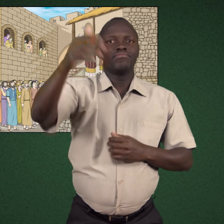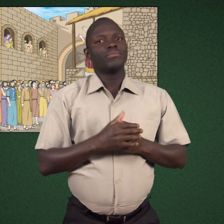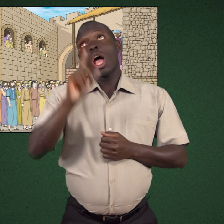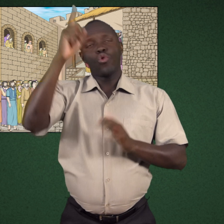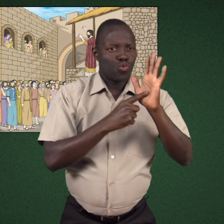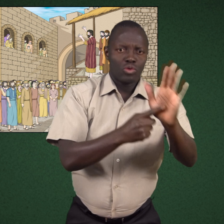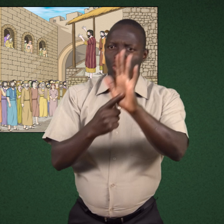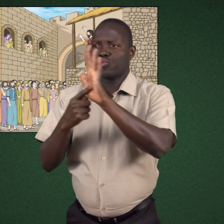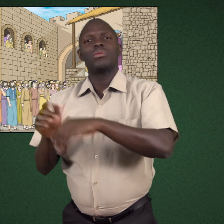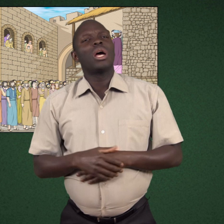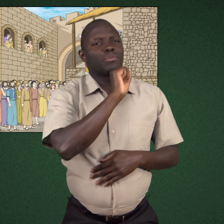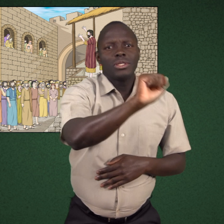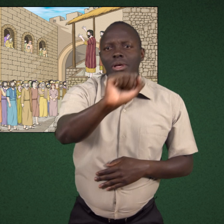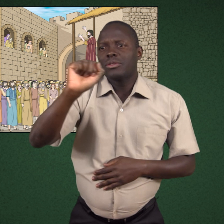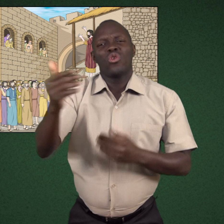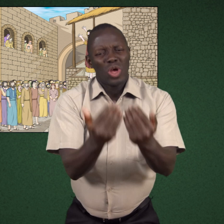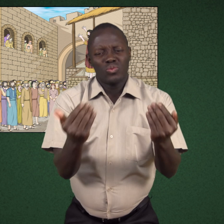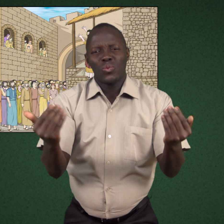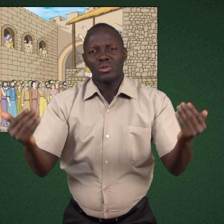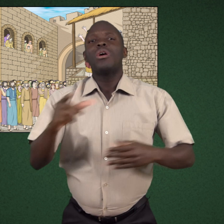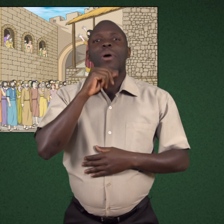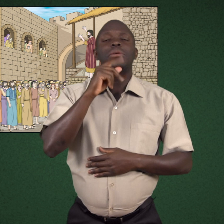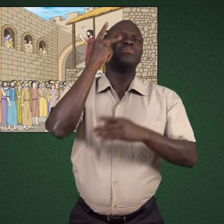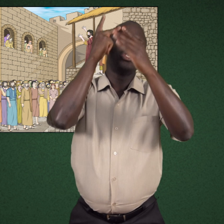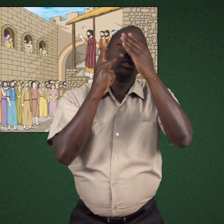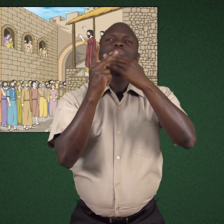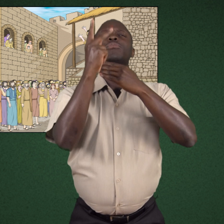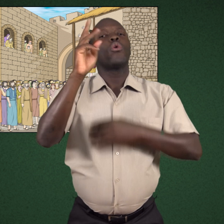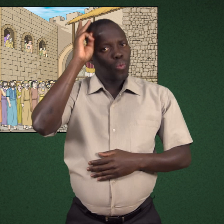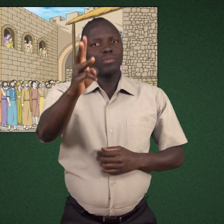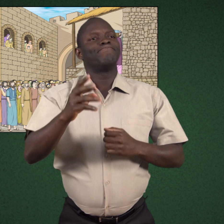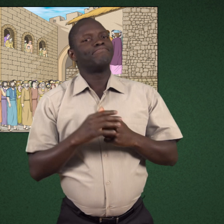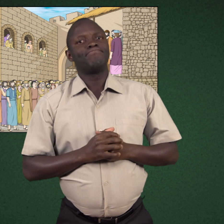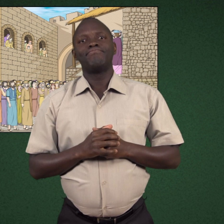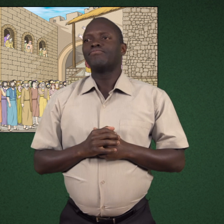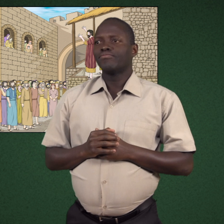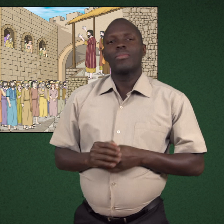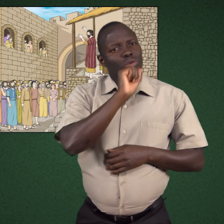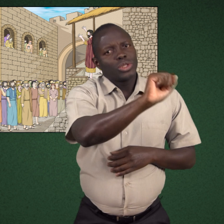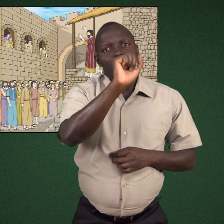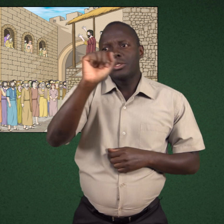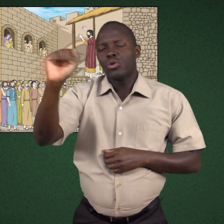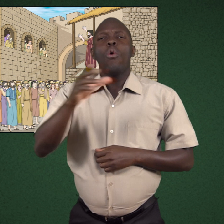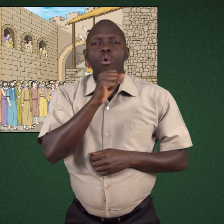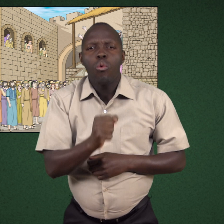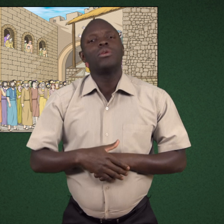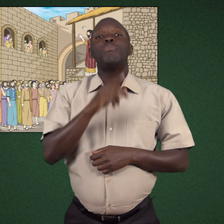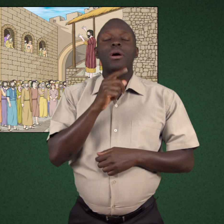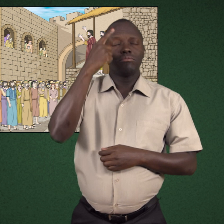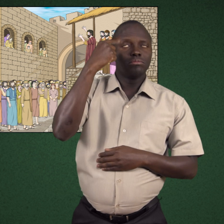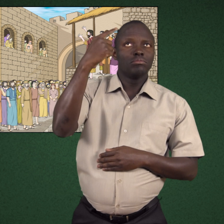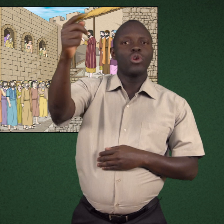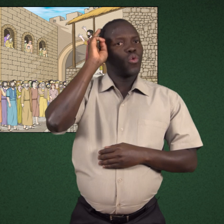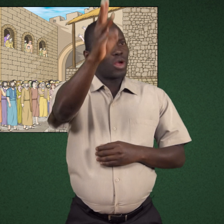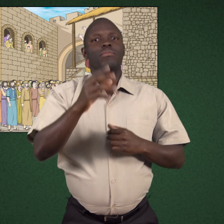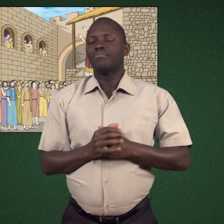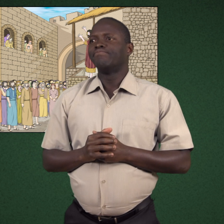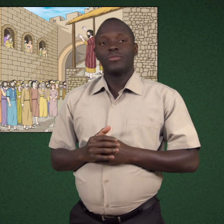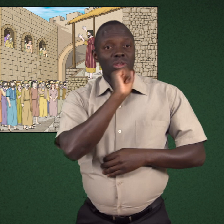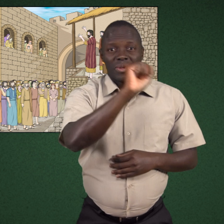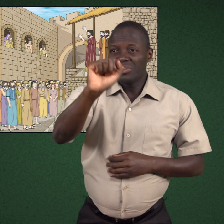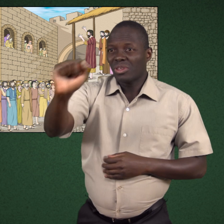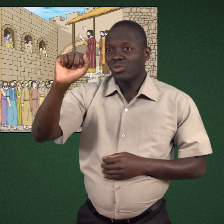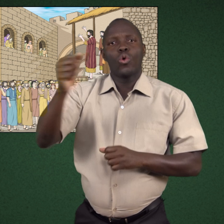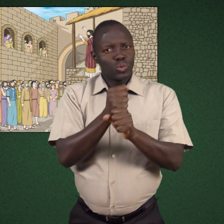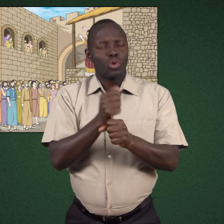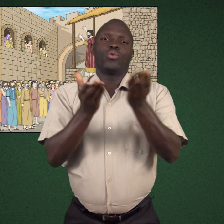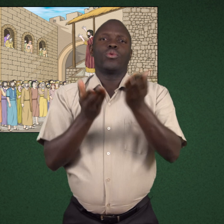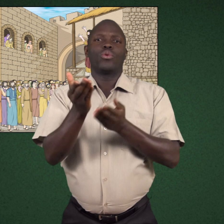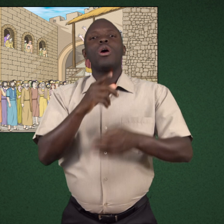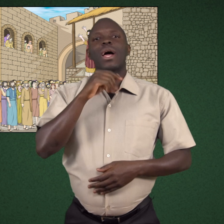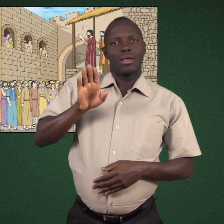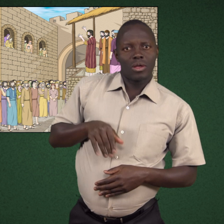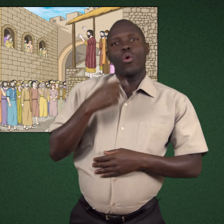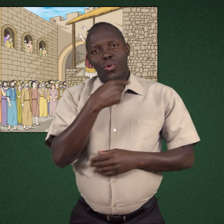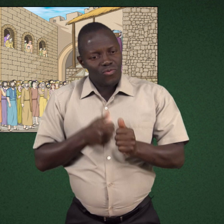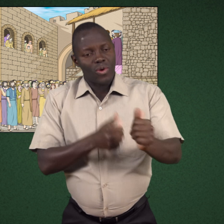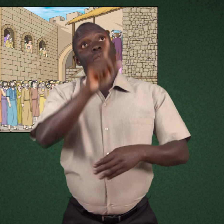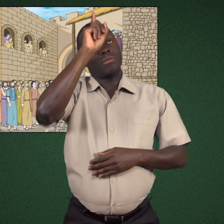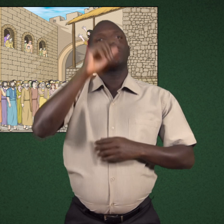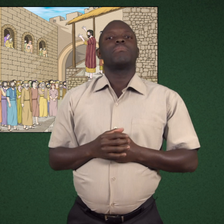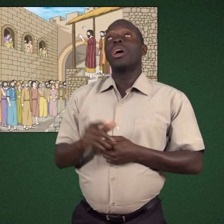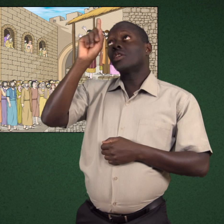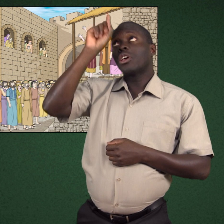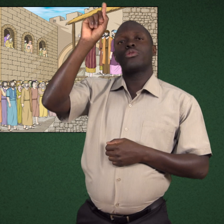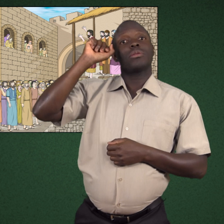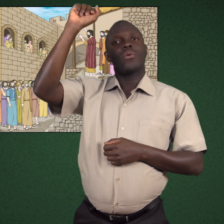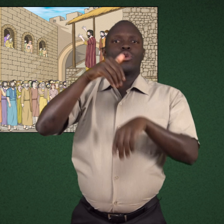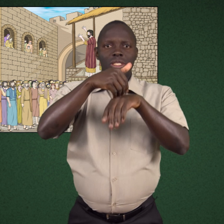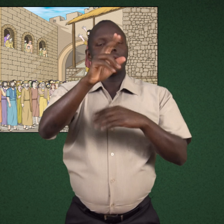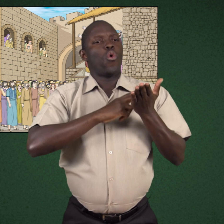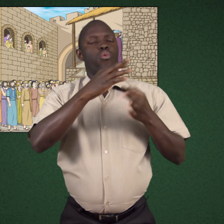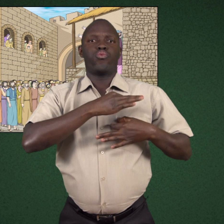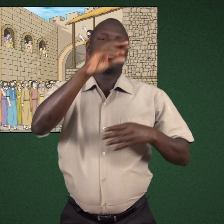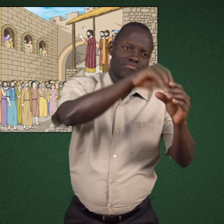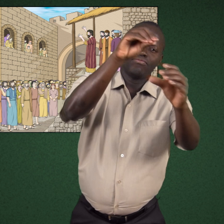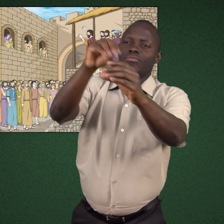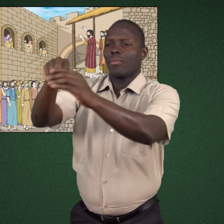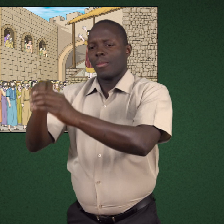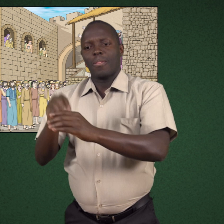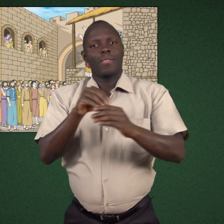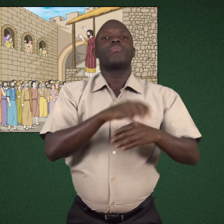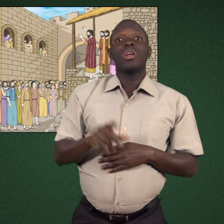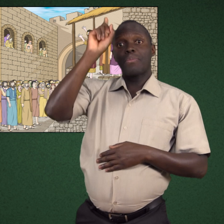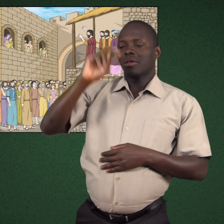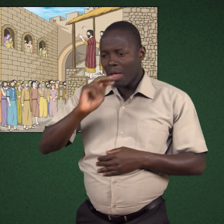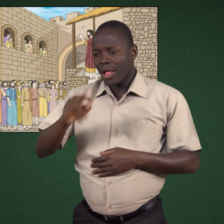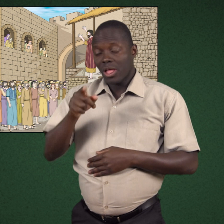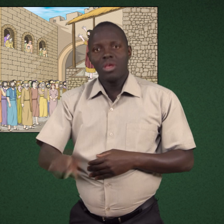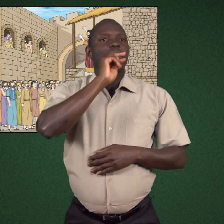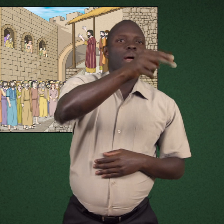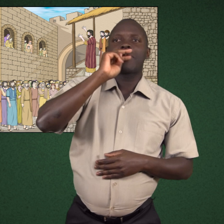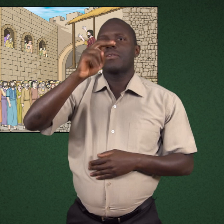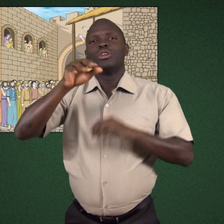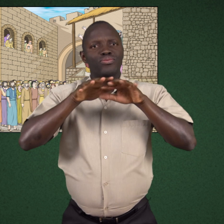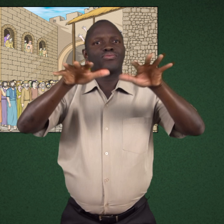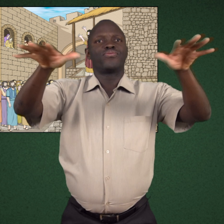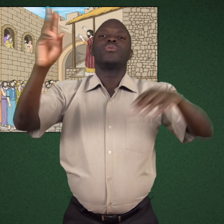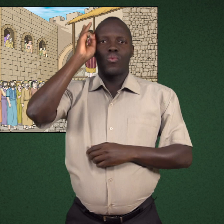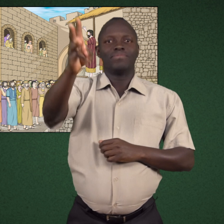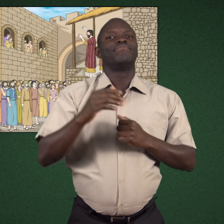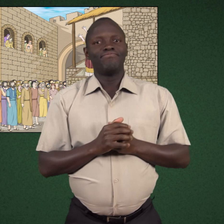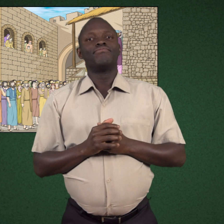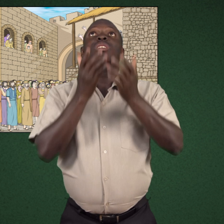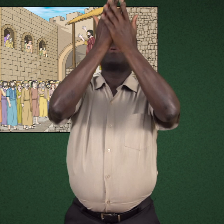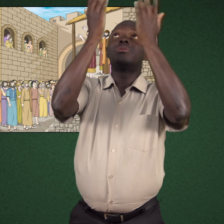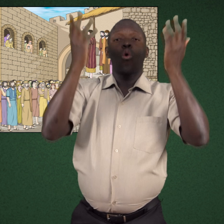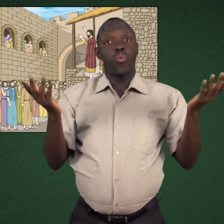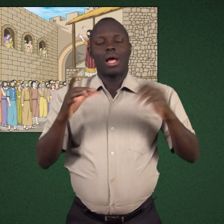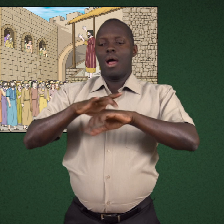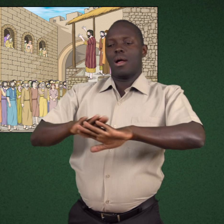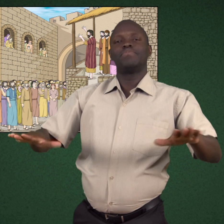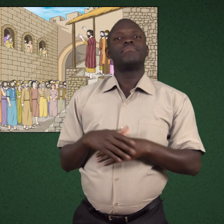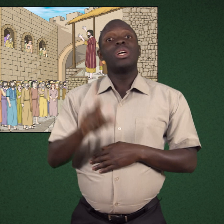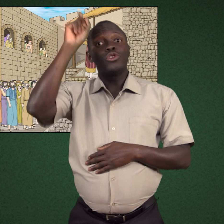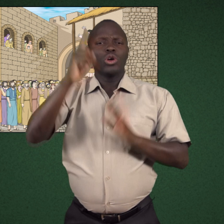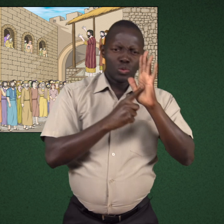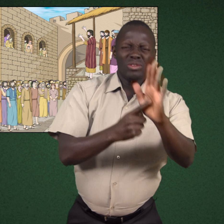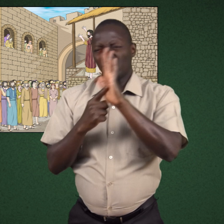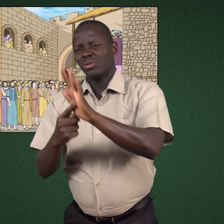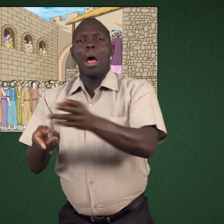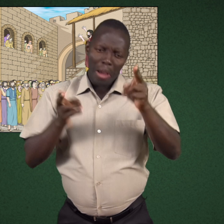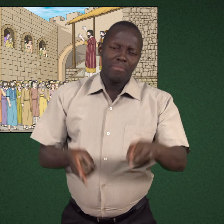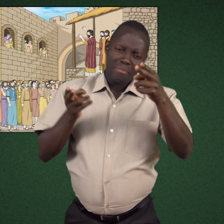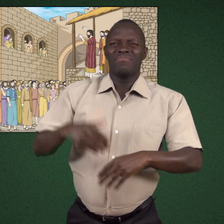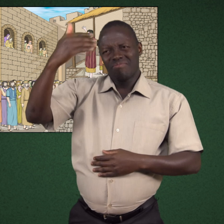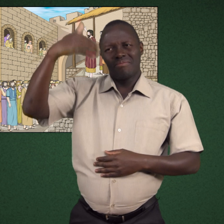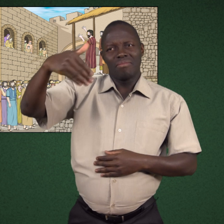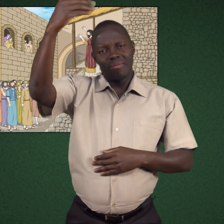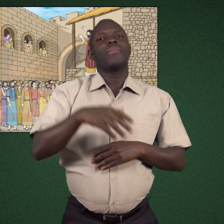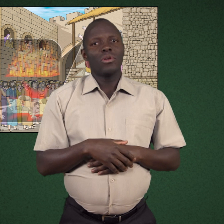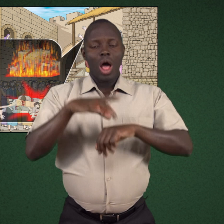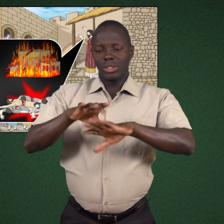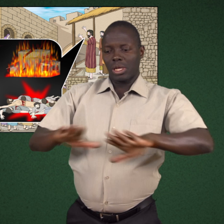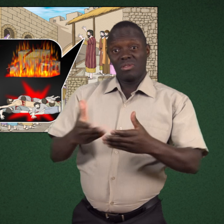No, this is what was spoken by the prophet Joel: ‘In the last days, God says, I will pour out My Spirit on all people. Your sons and daughters will prophesy, your young men will see visions, your old men will dream dreams. Even on My menservants and maidservants I will pour out My Spirit in those days, and they will prophesy.